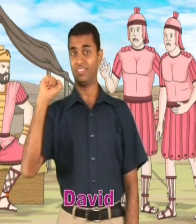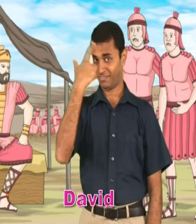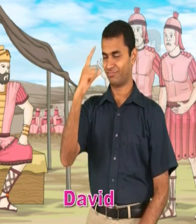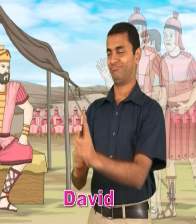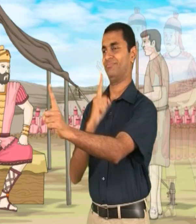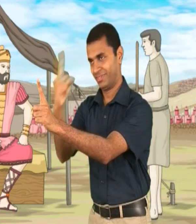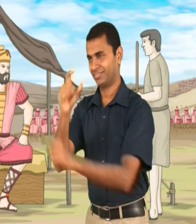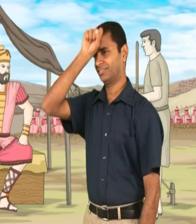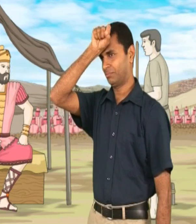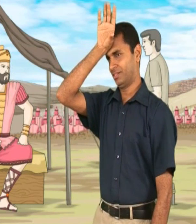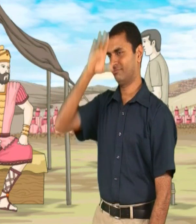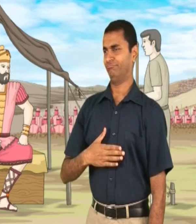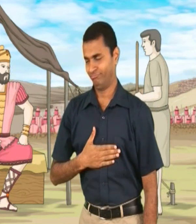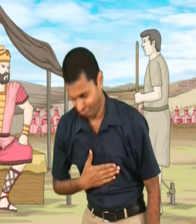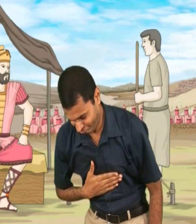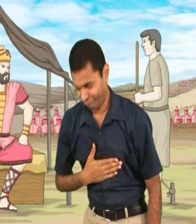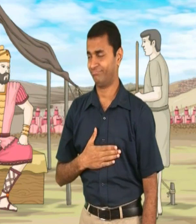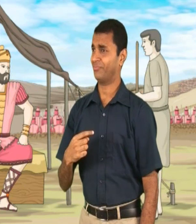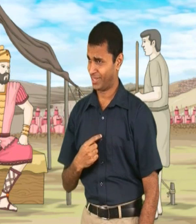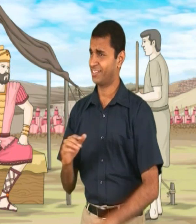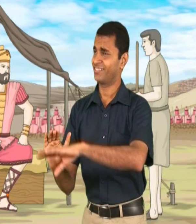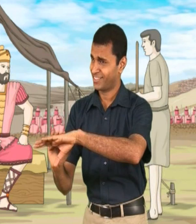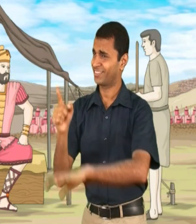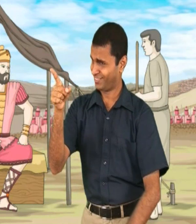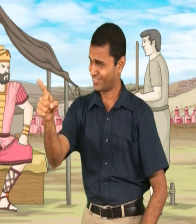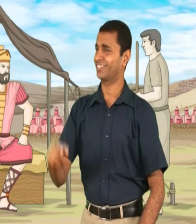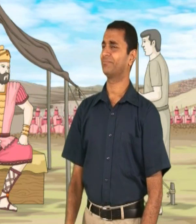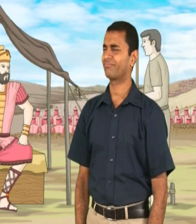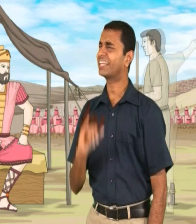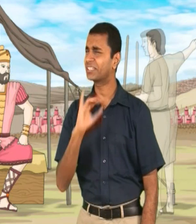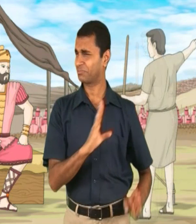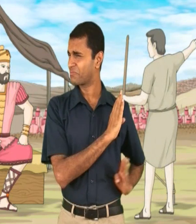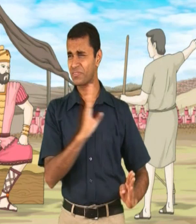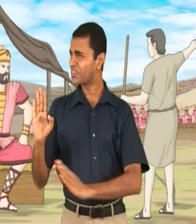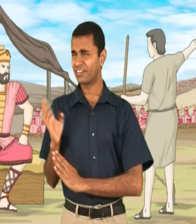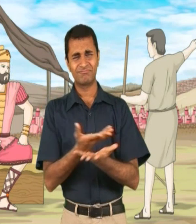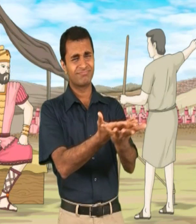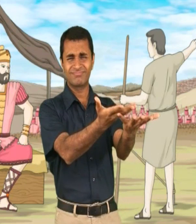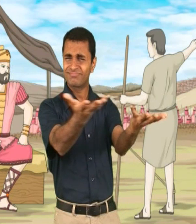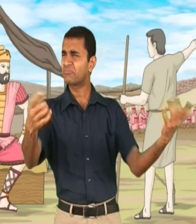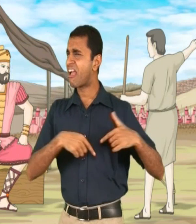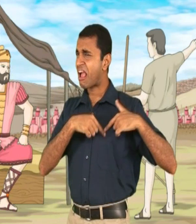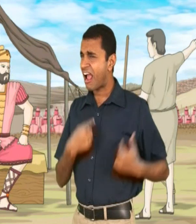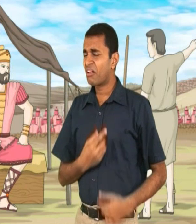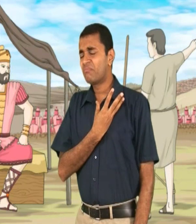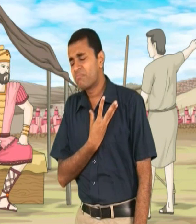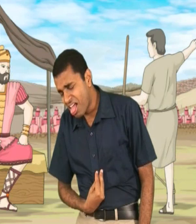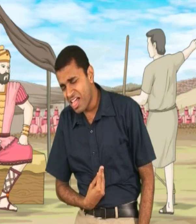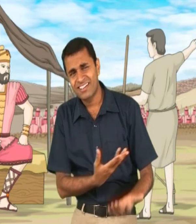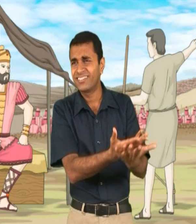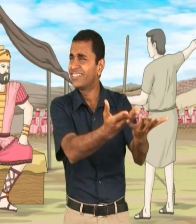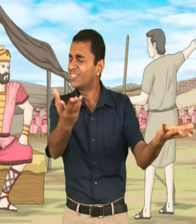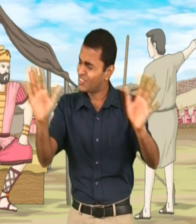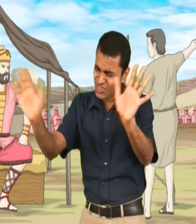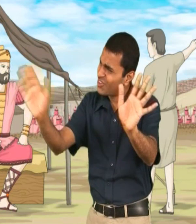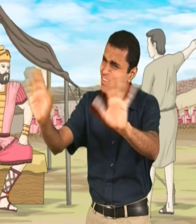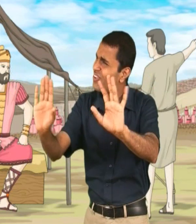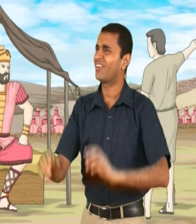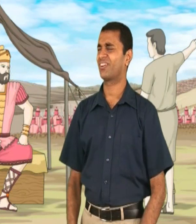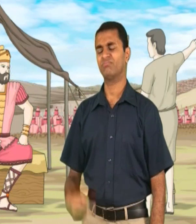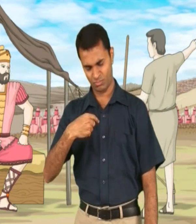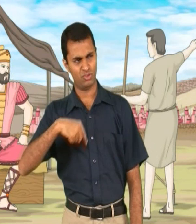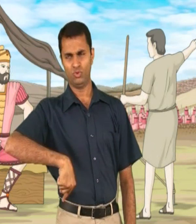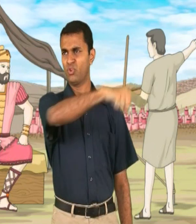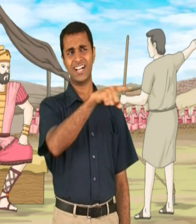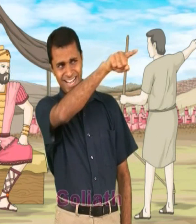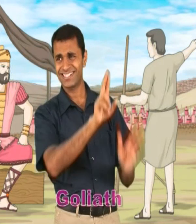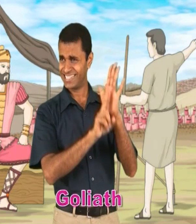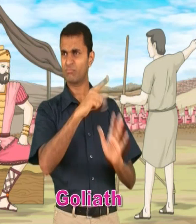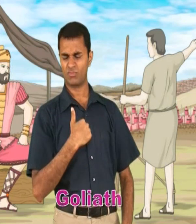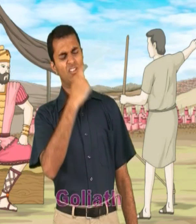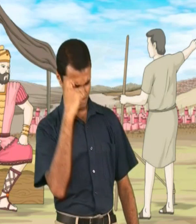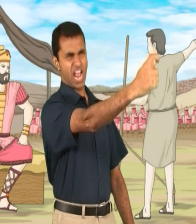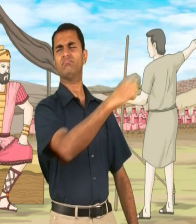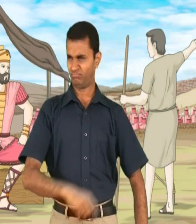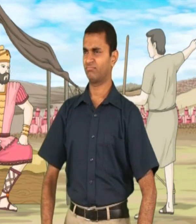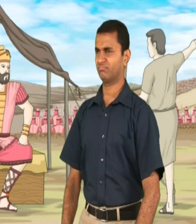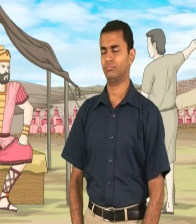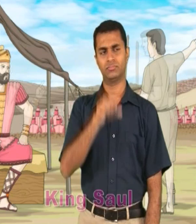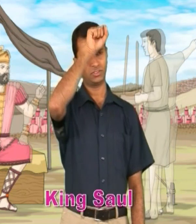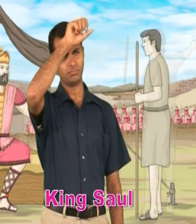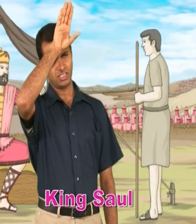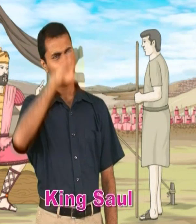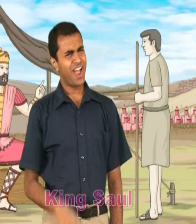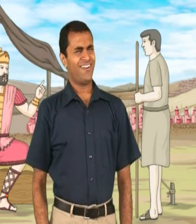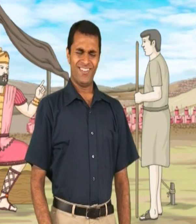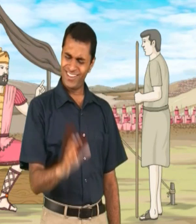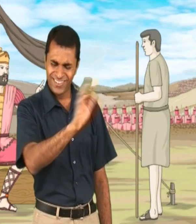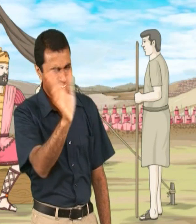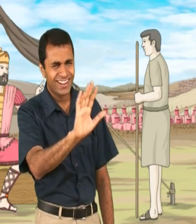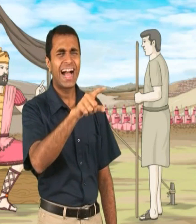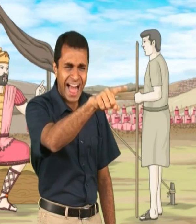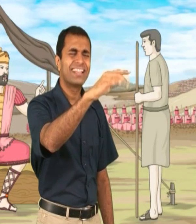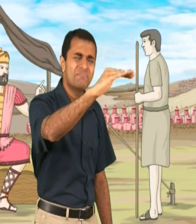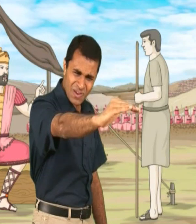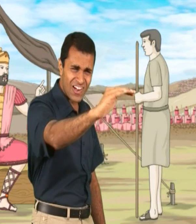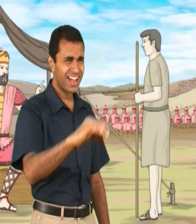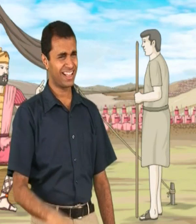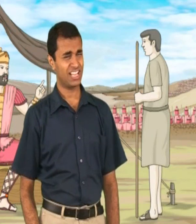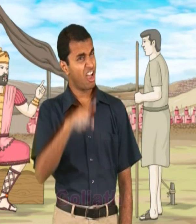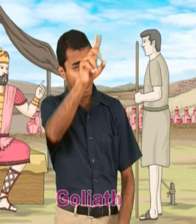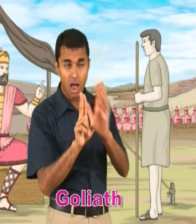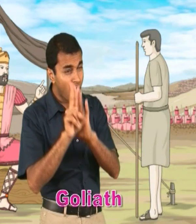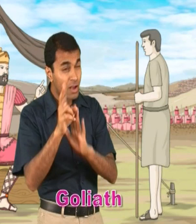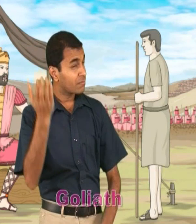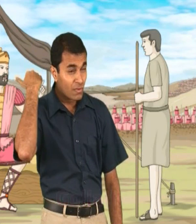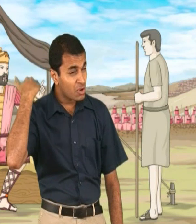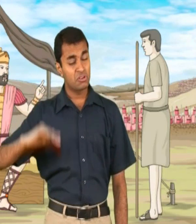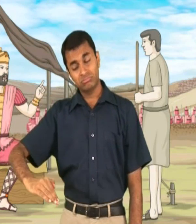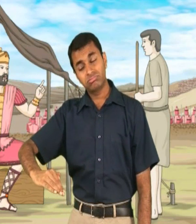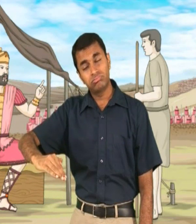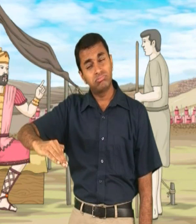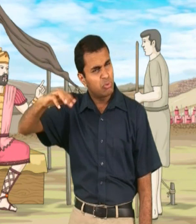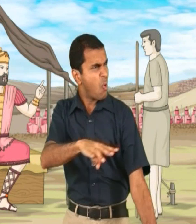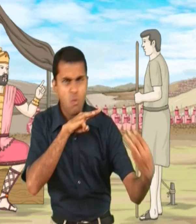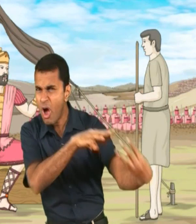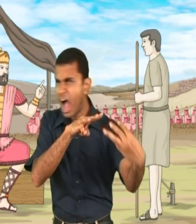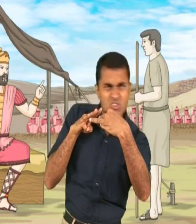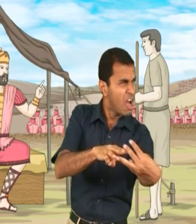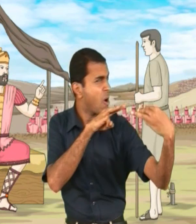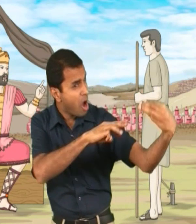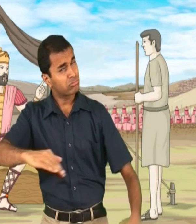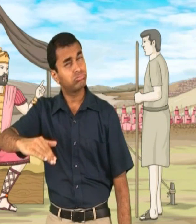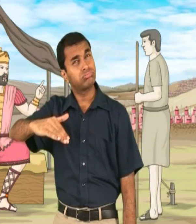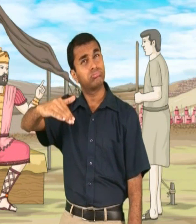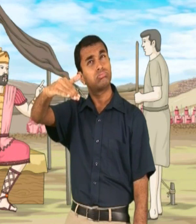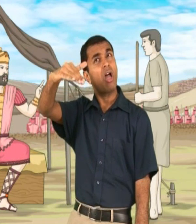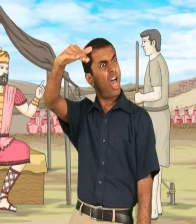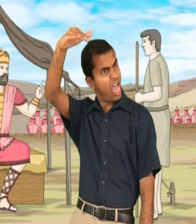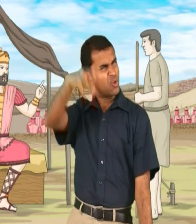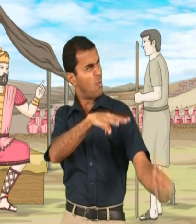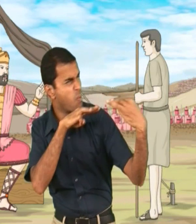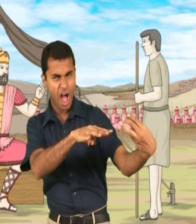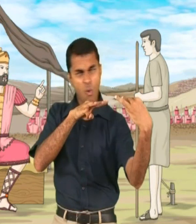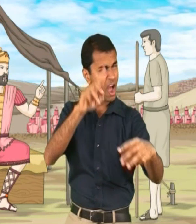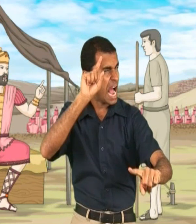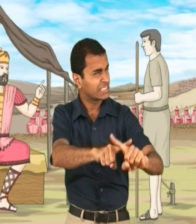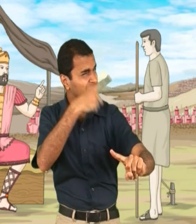And David said to Saul, “Let no man’s heart fail on account of this Philistine. Your servant will go and fight him!” But Saul replied, “You cannot go out against this Philistine to fight him.